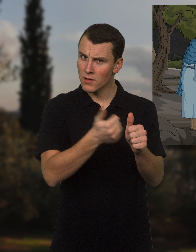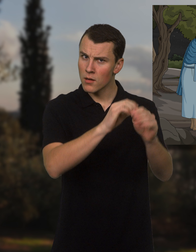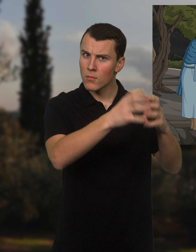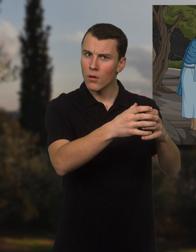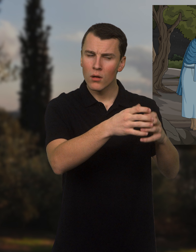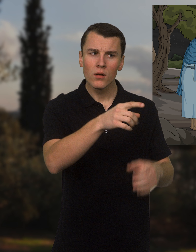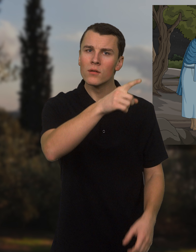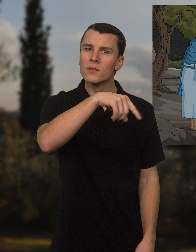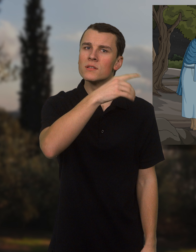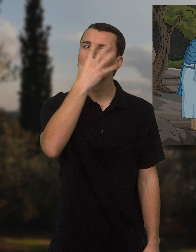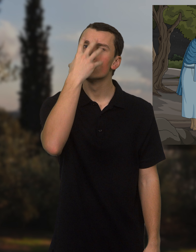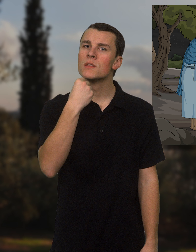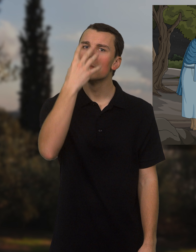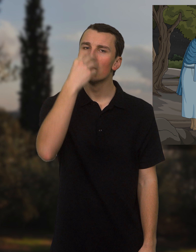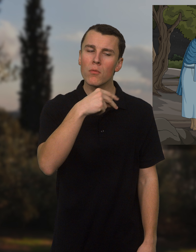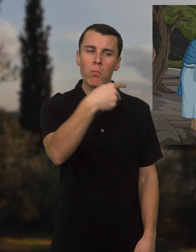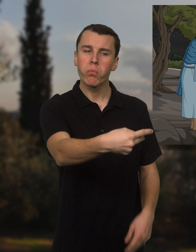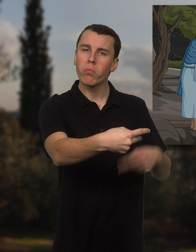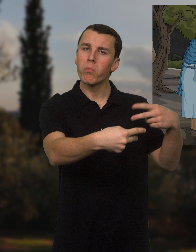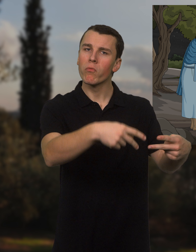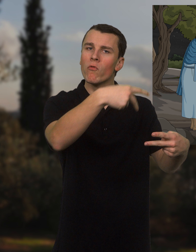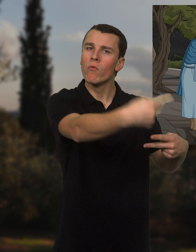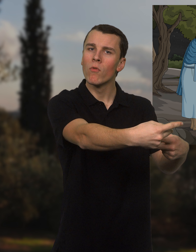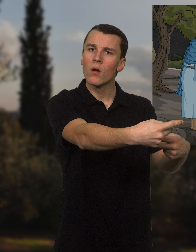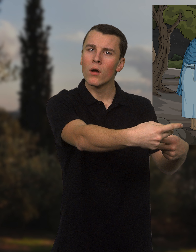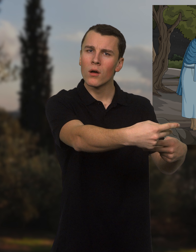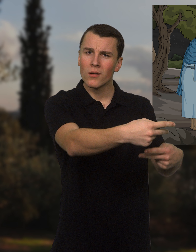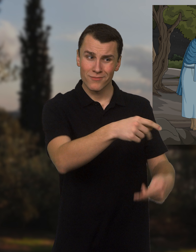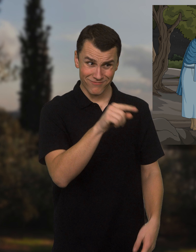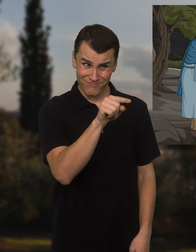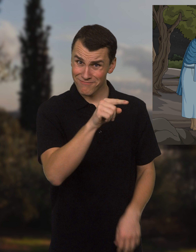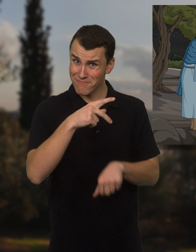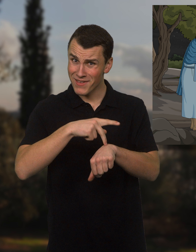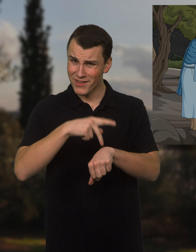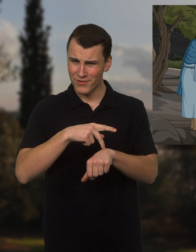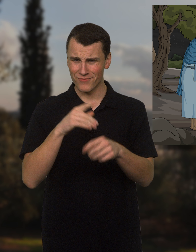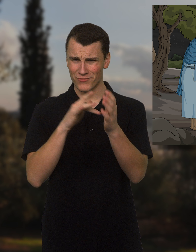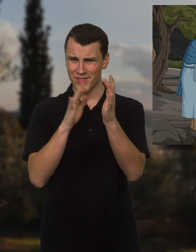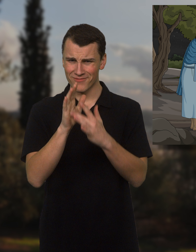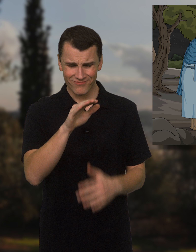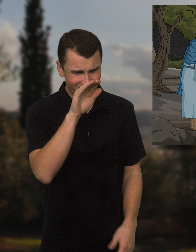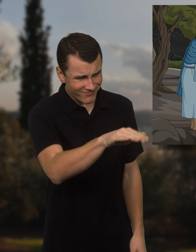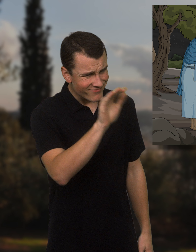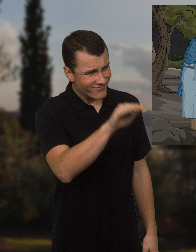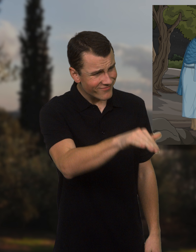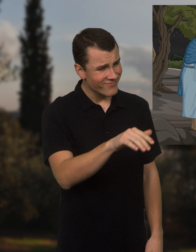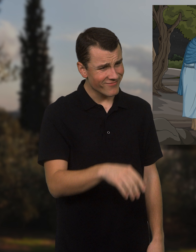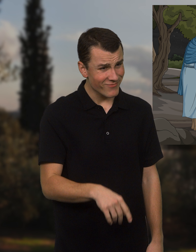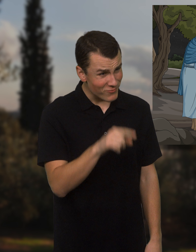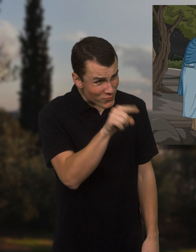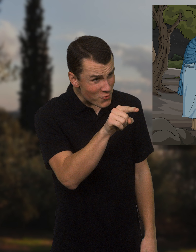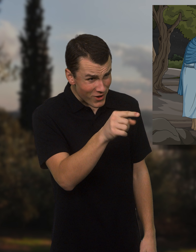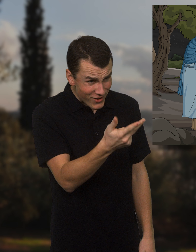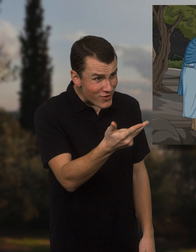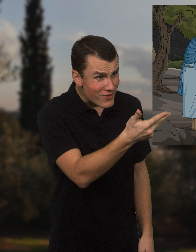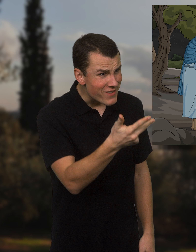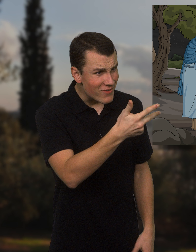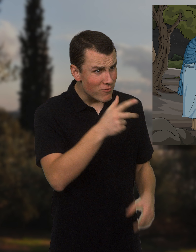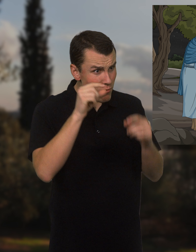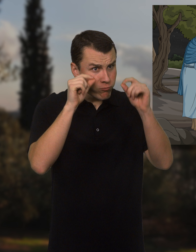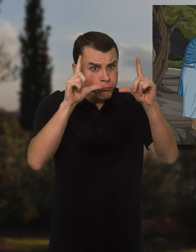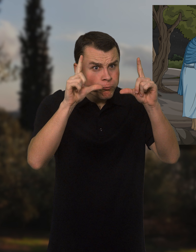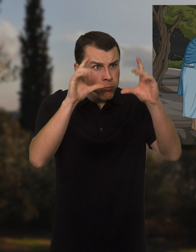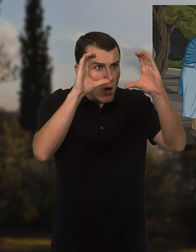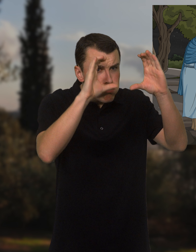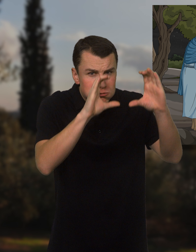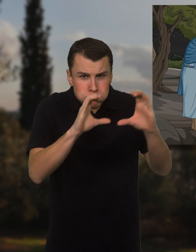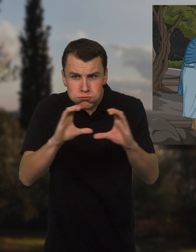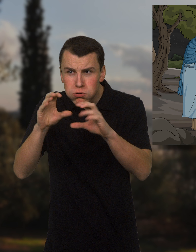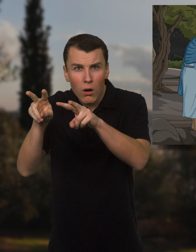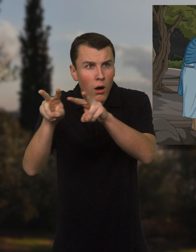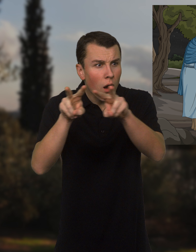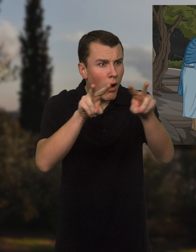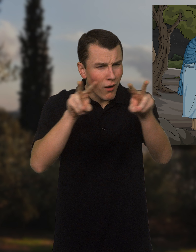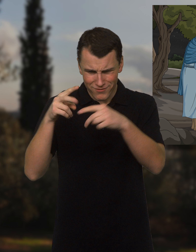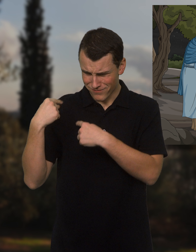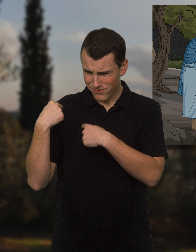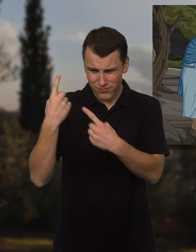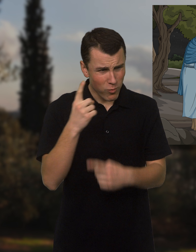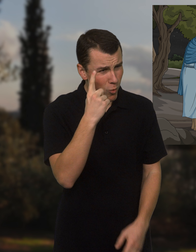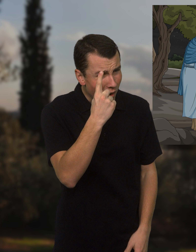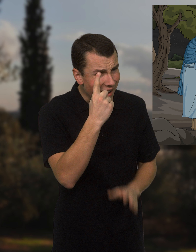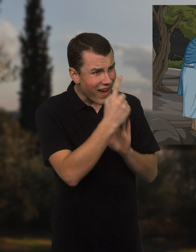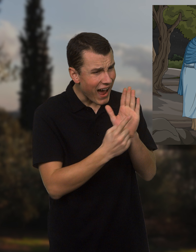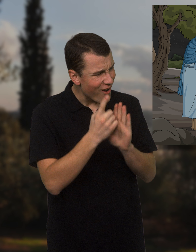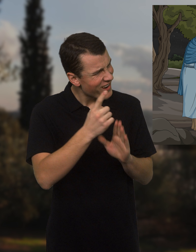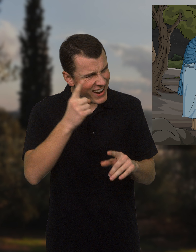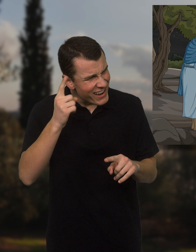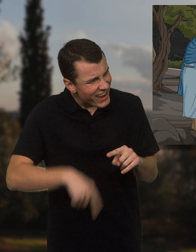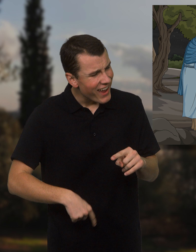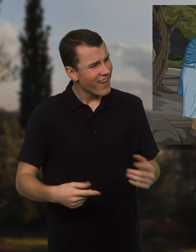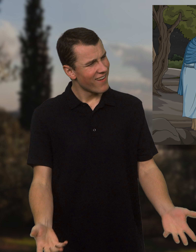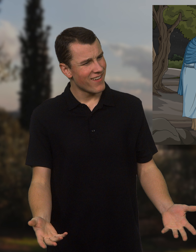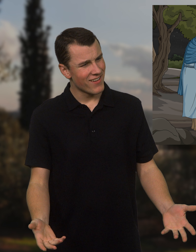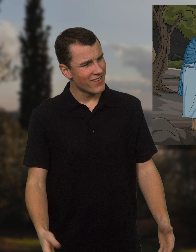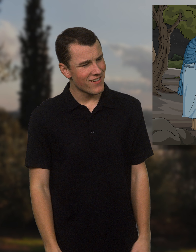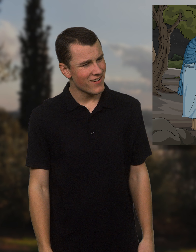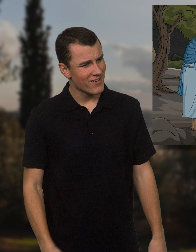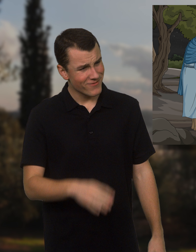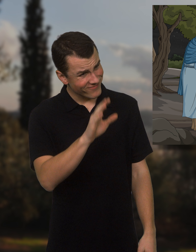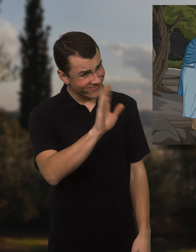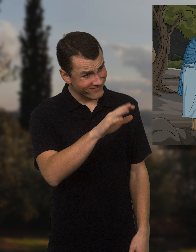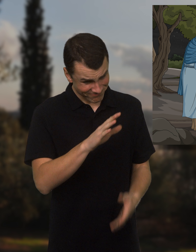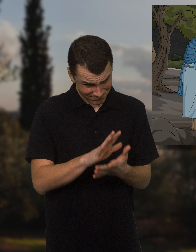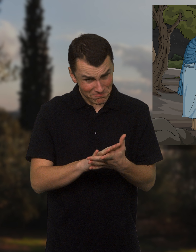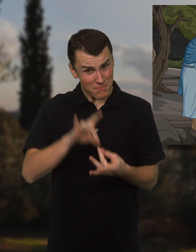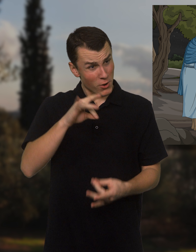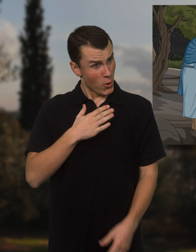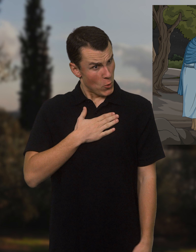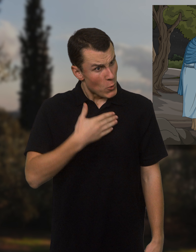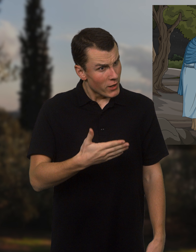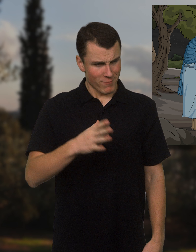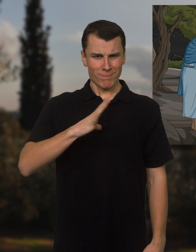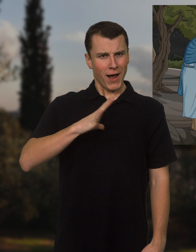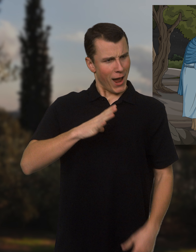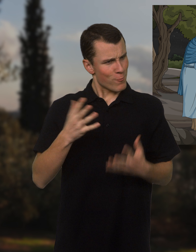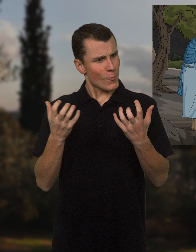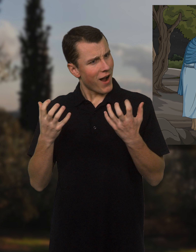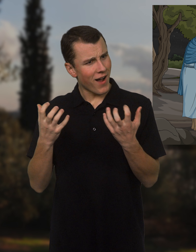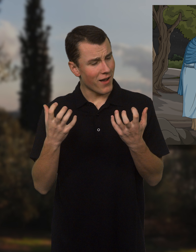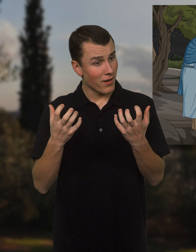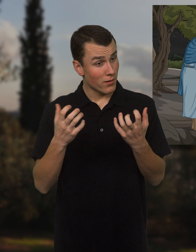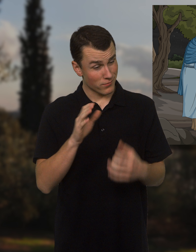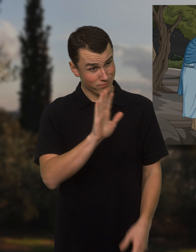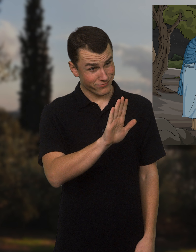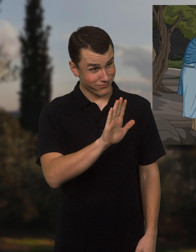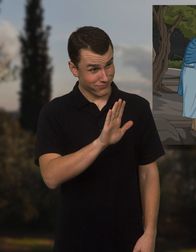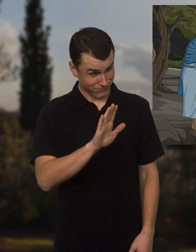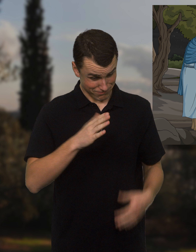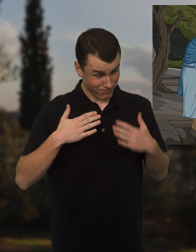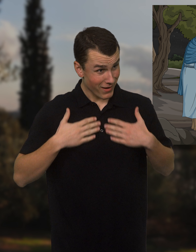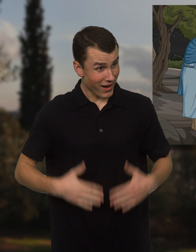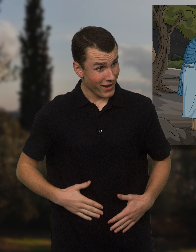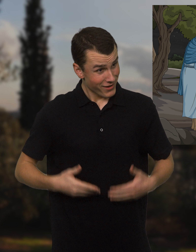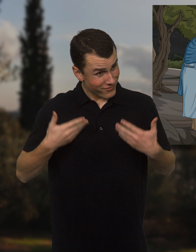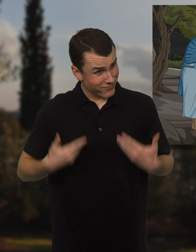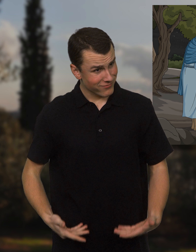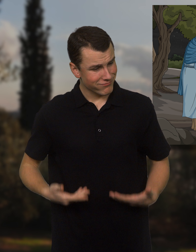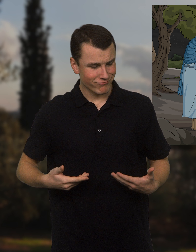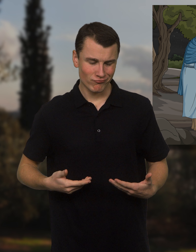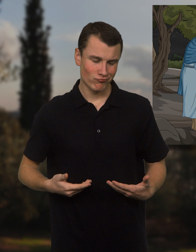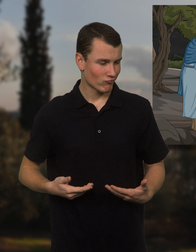“Were you not able to keep watch with Me for one hour?” He asked Peter.